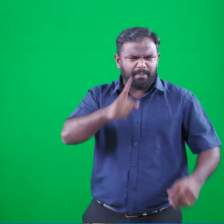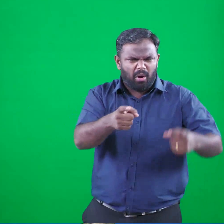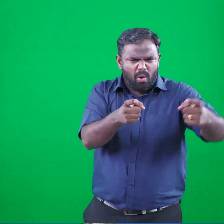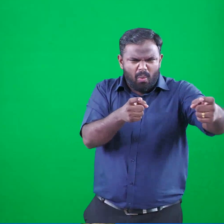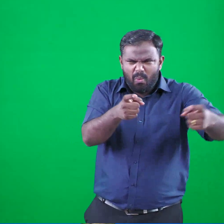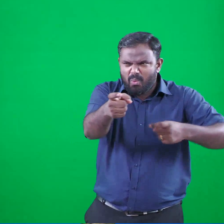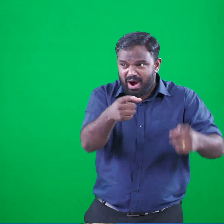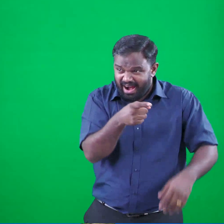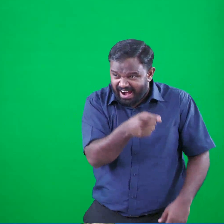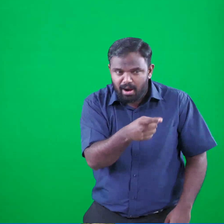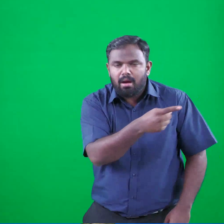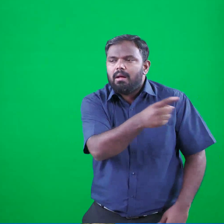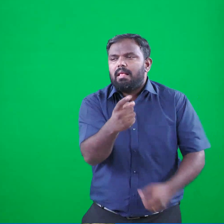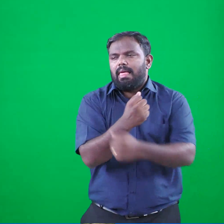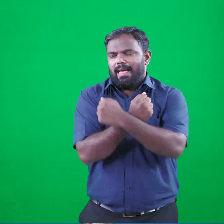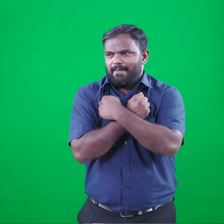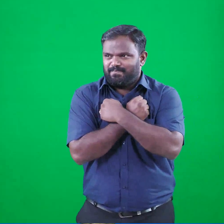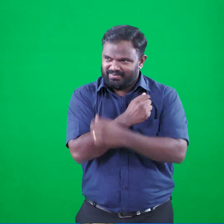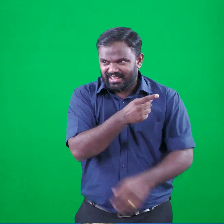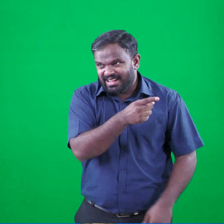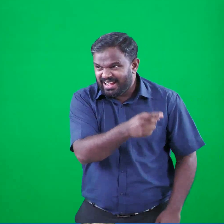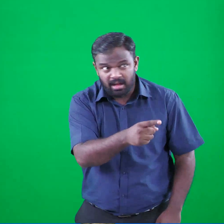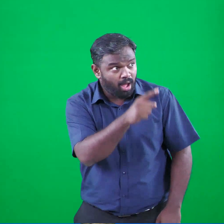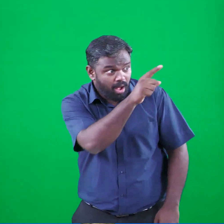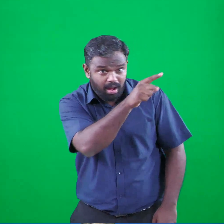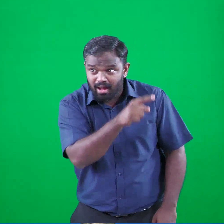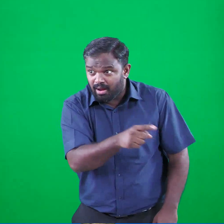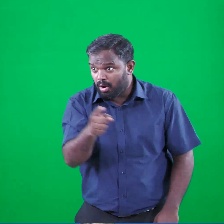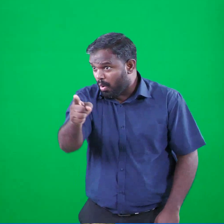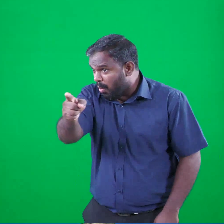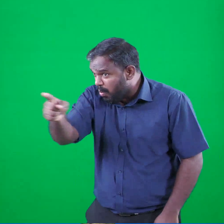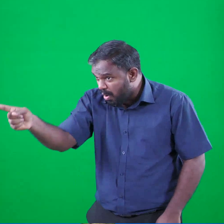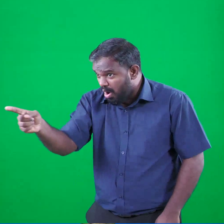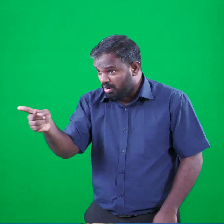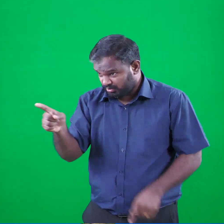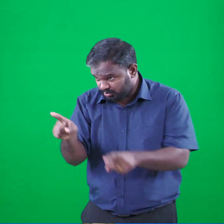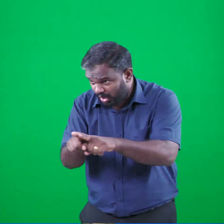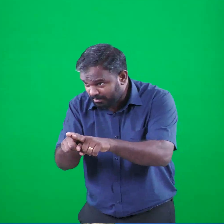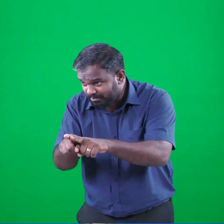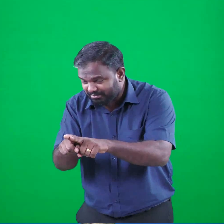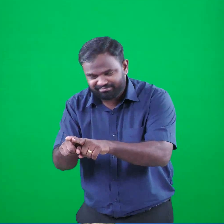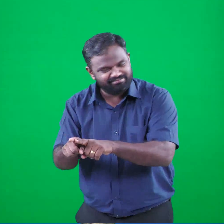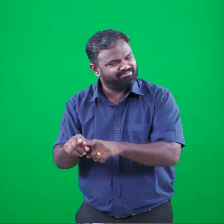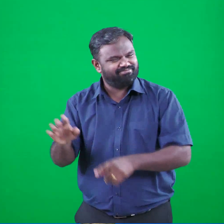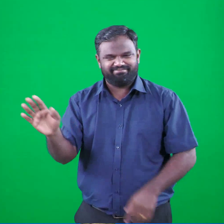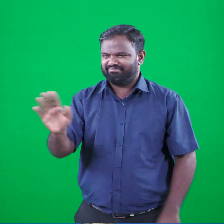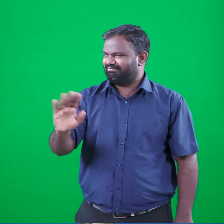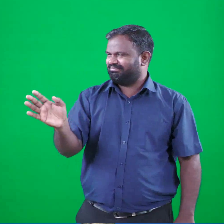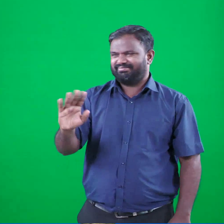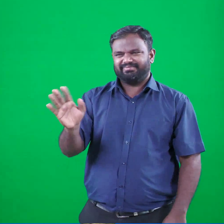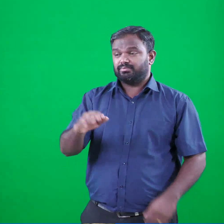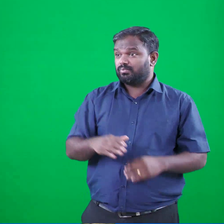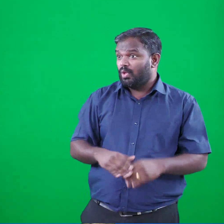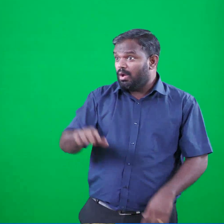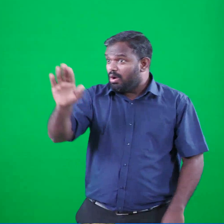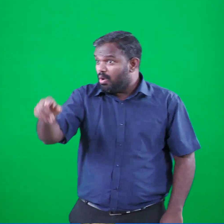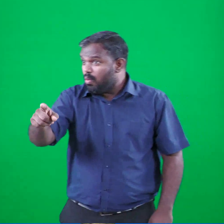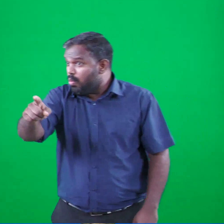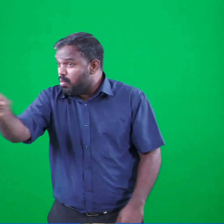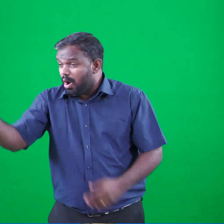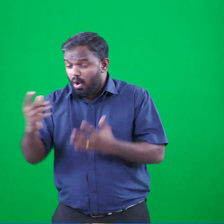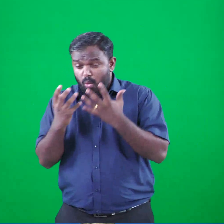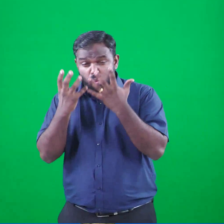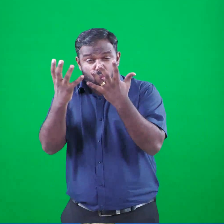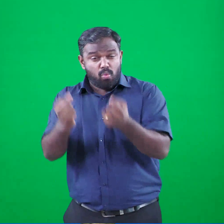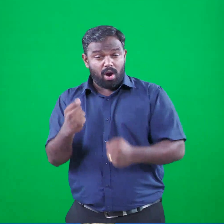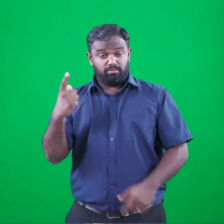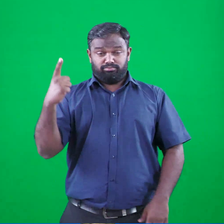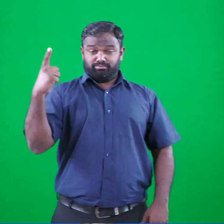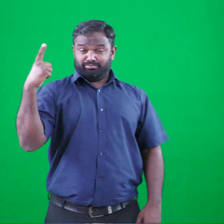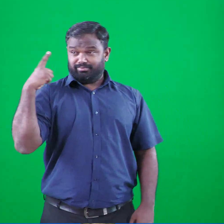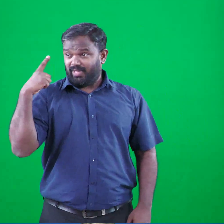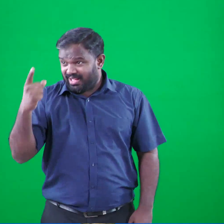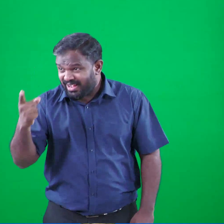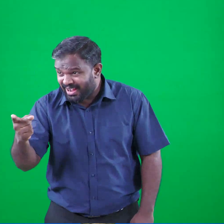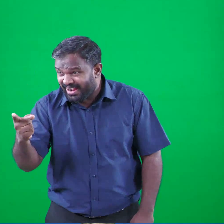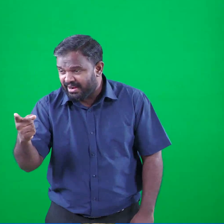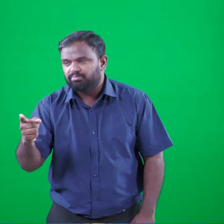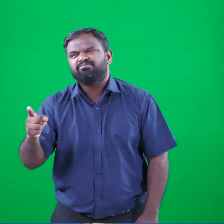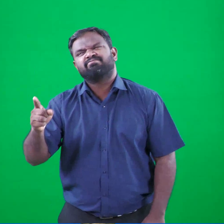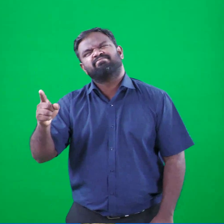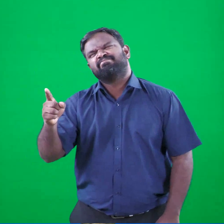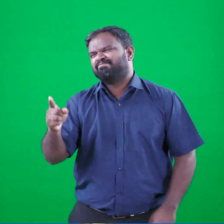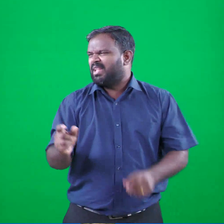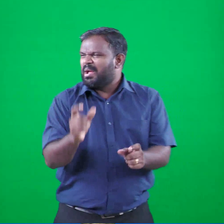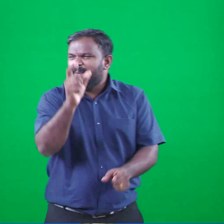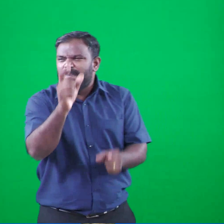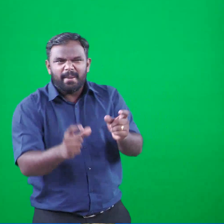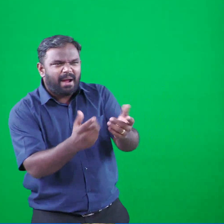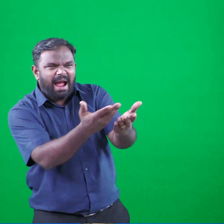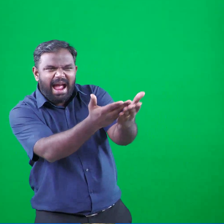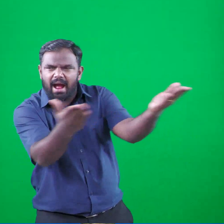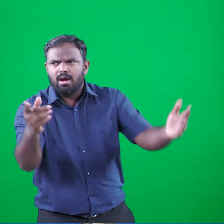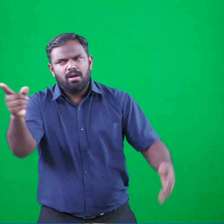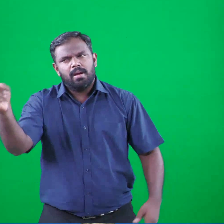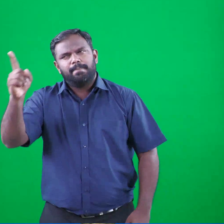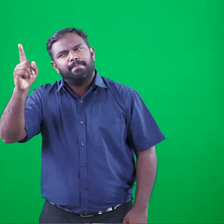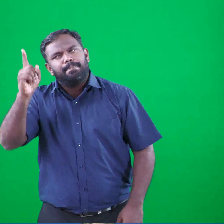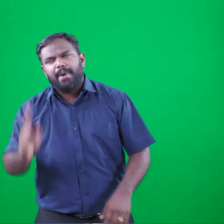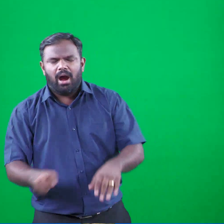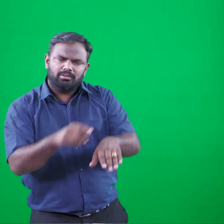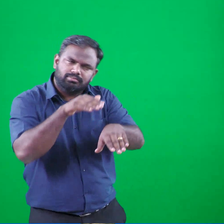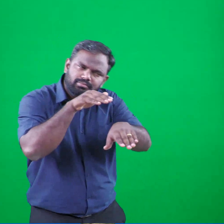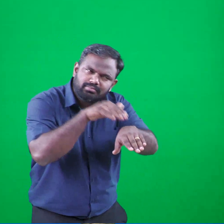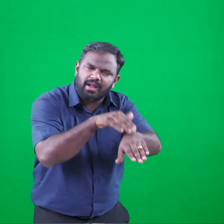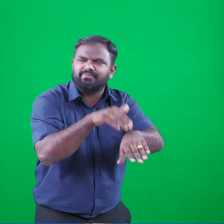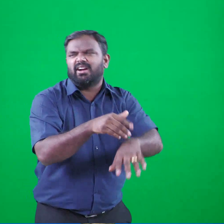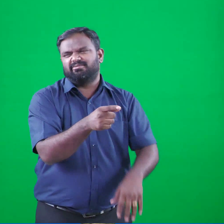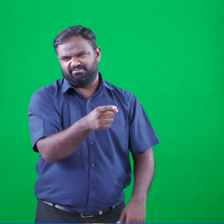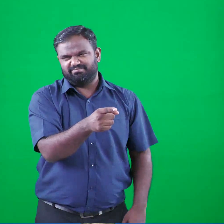But it shall not be this way among you.